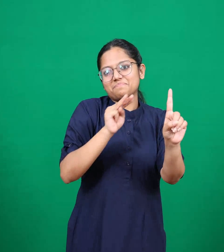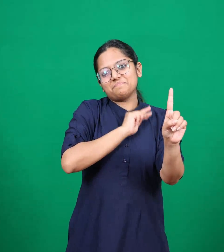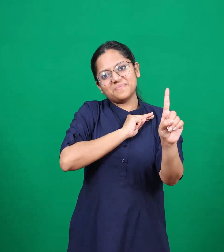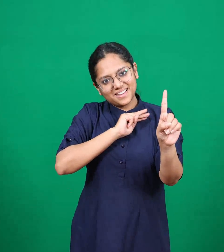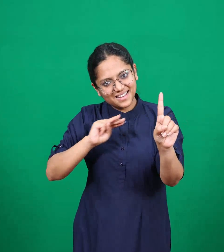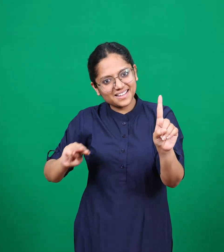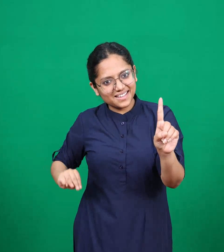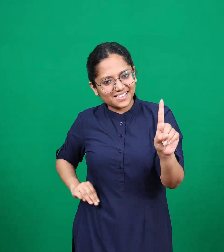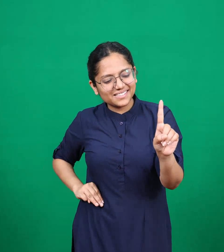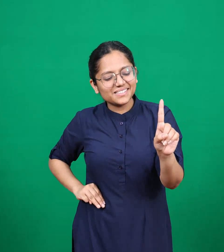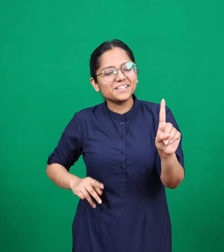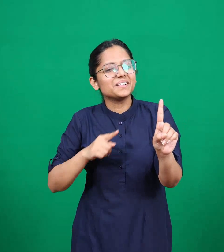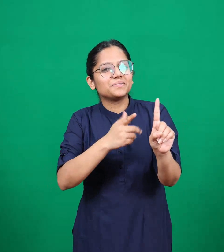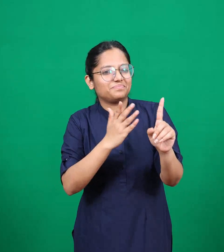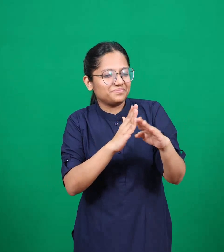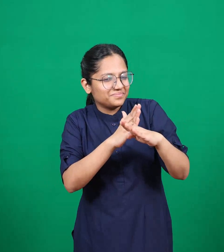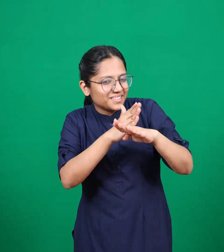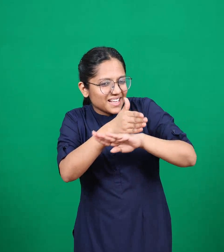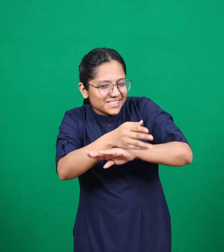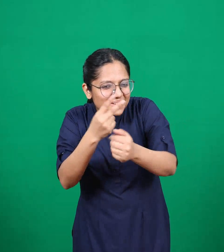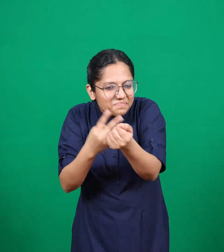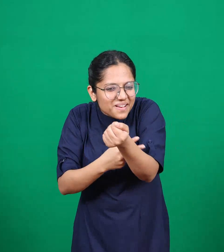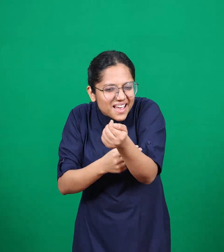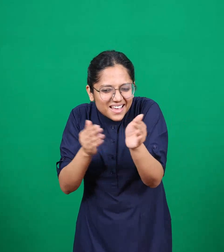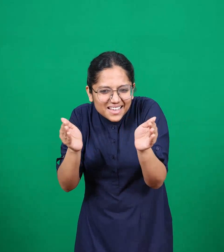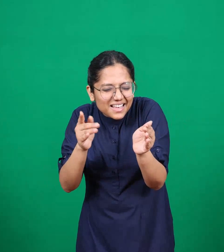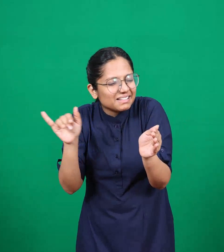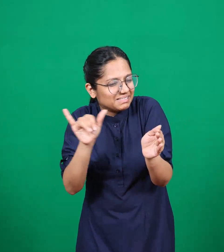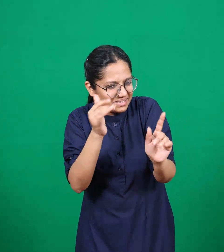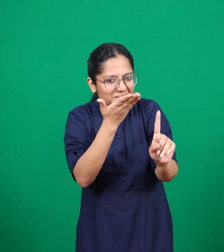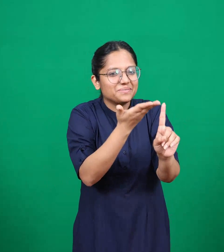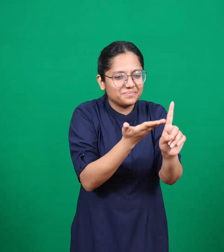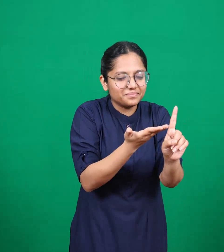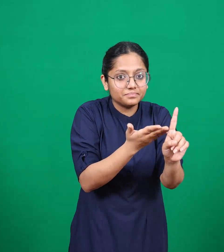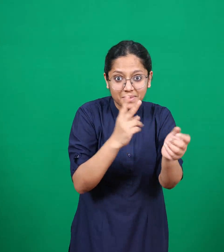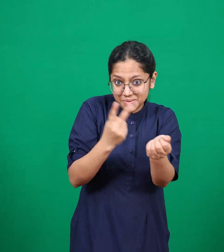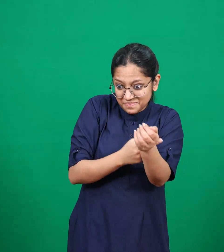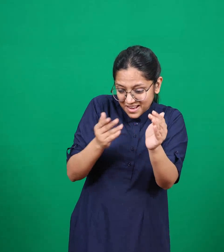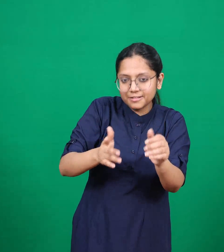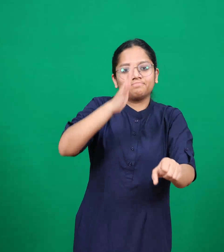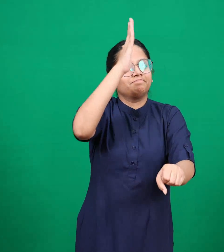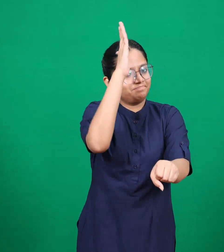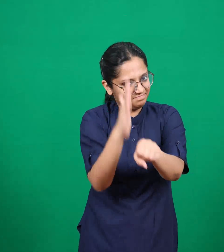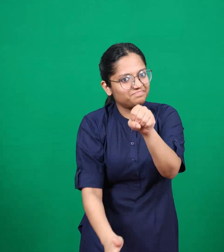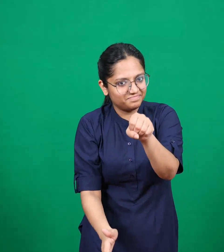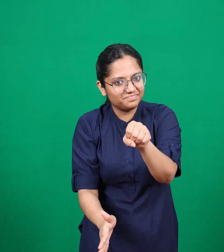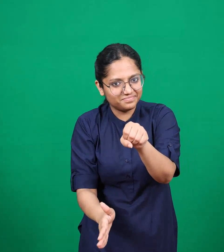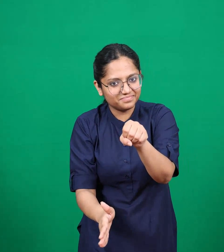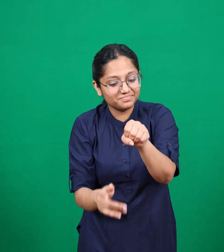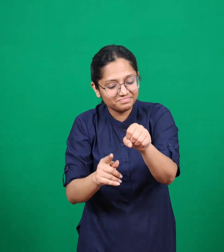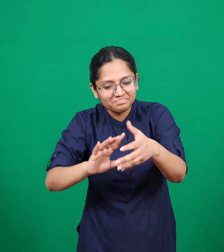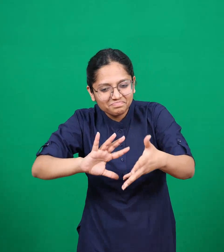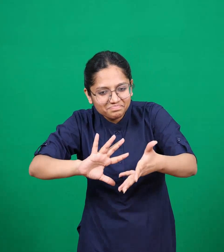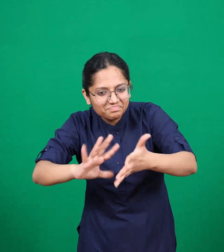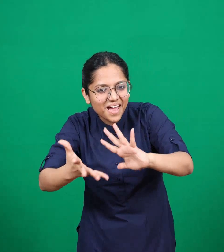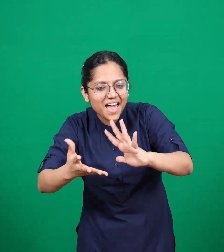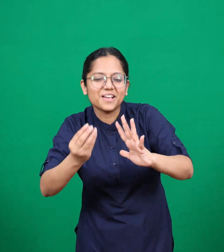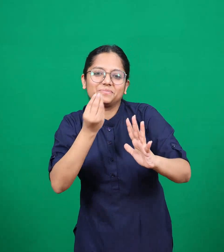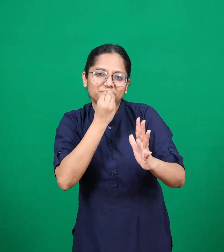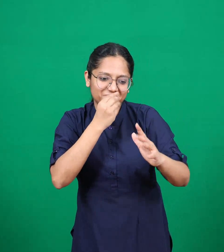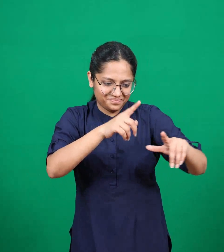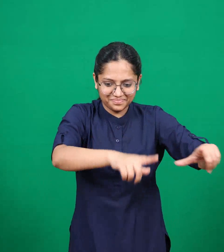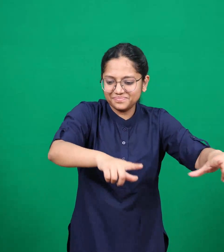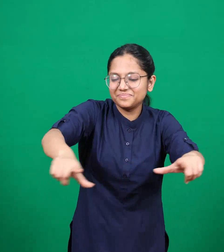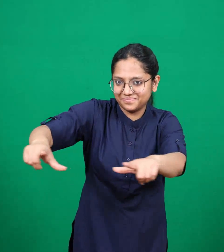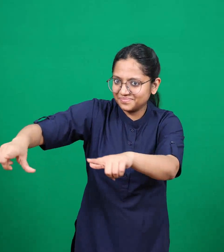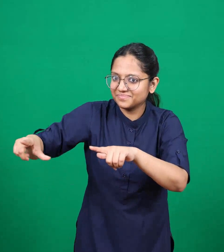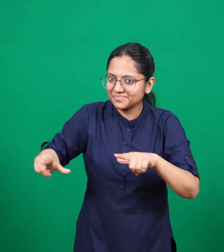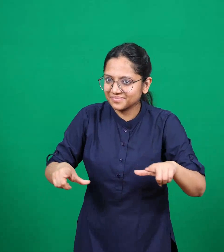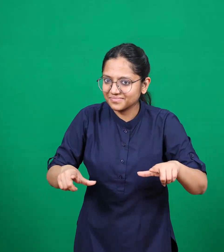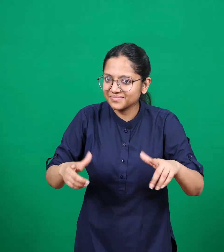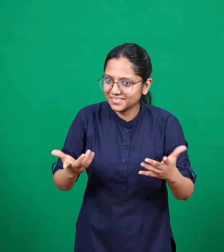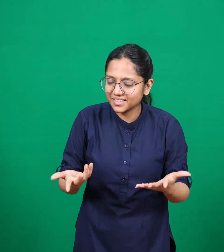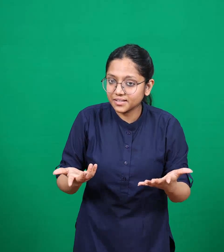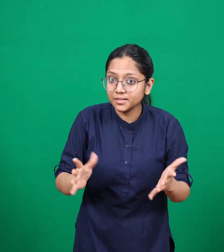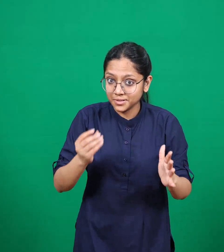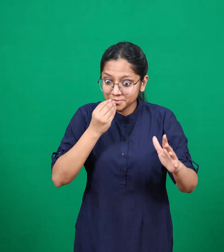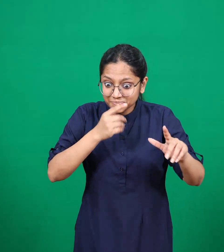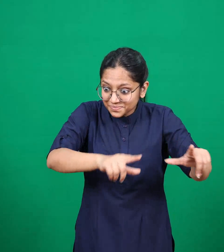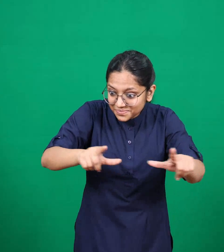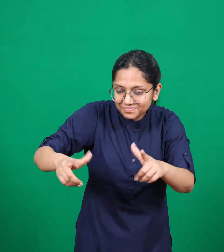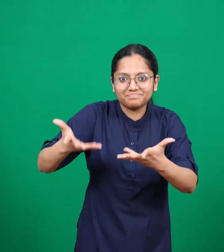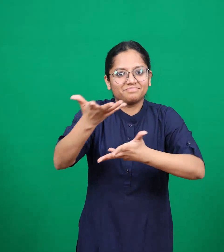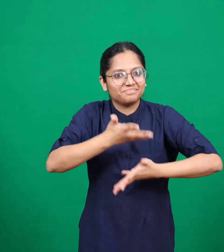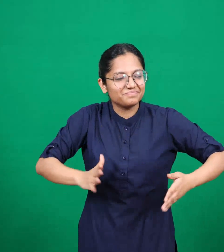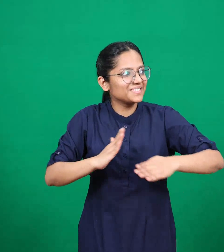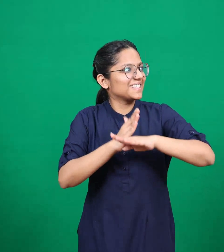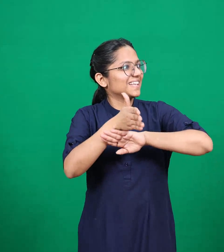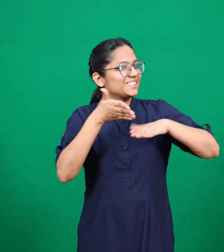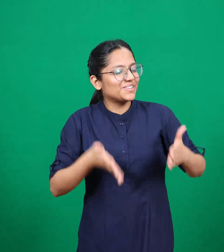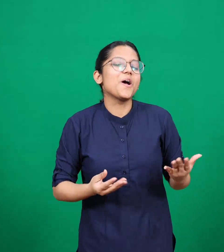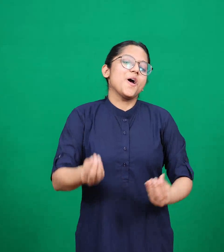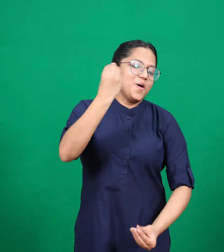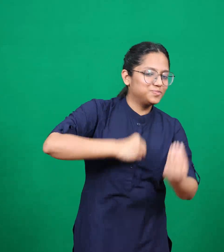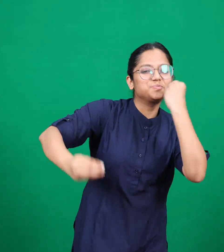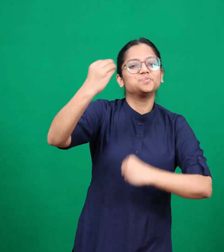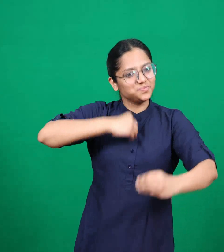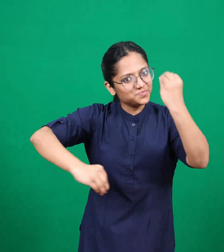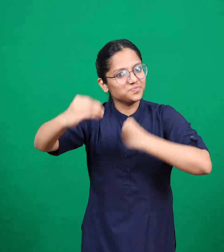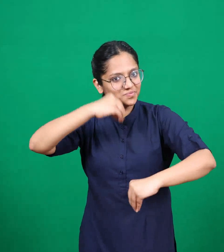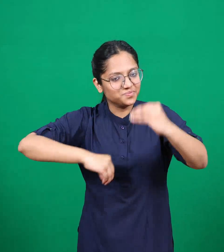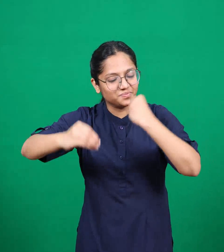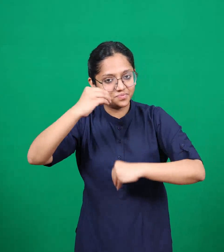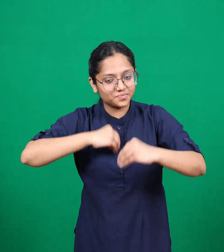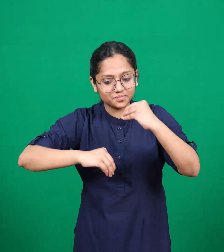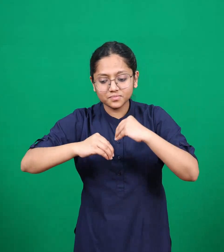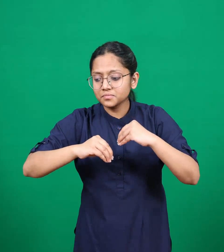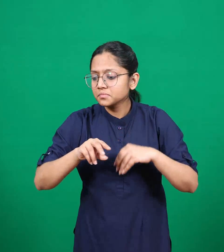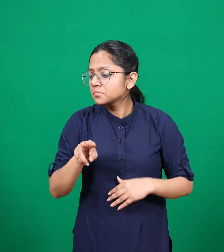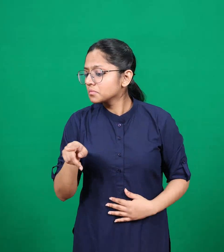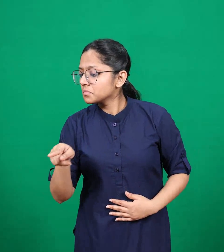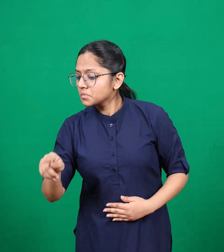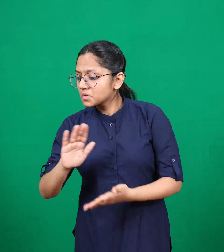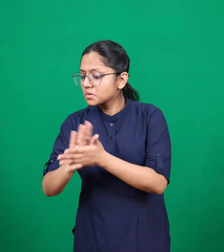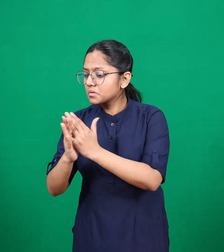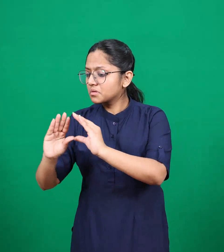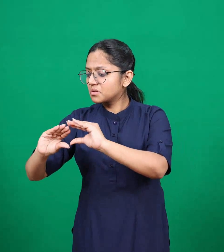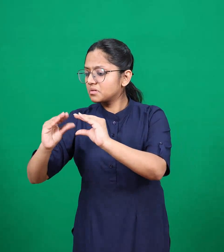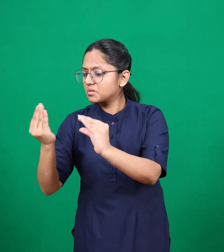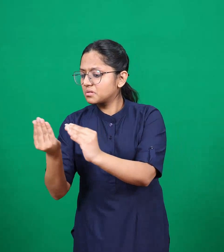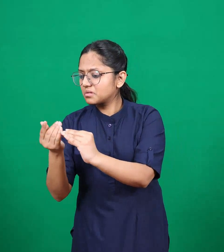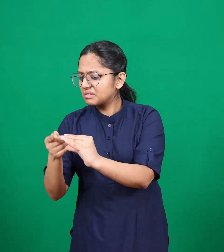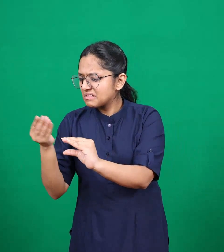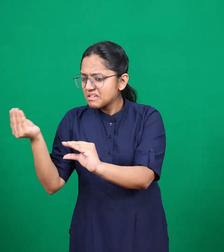For Christ, our Passover lamb, has been sacrificed.